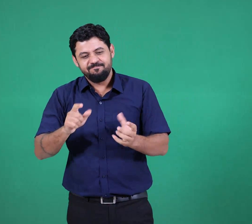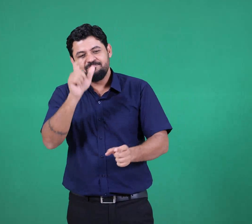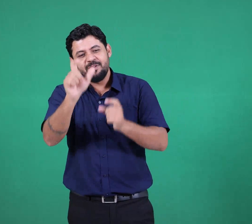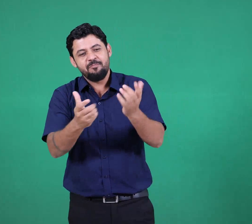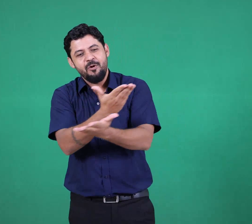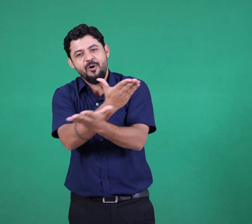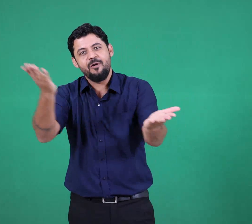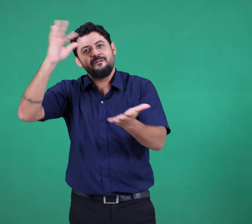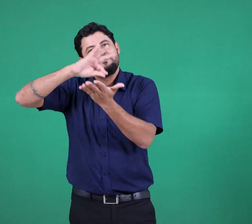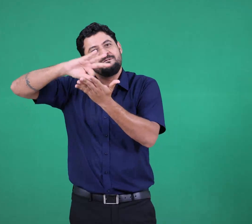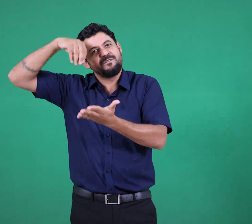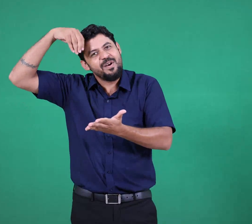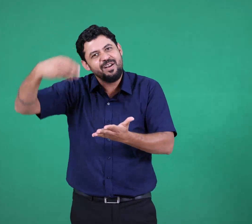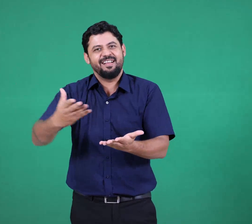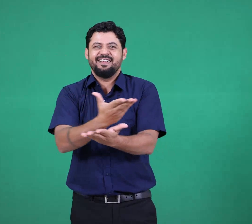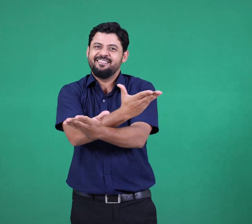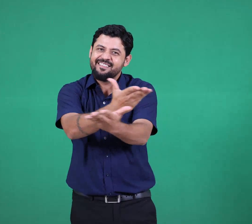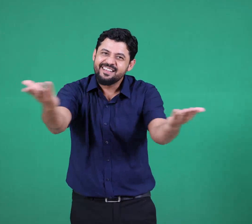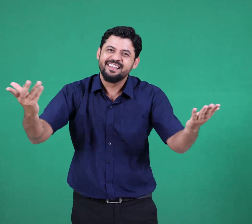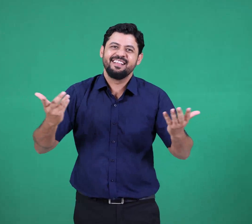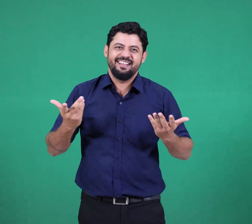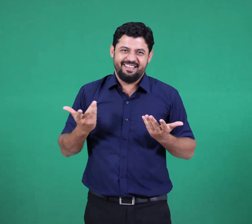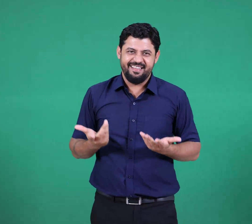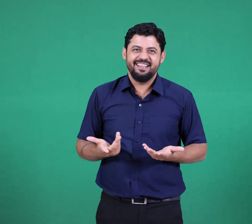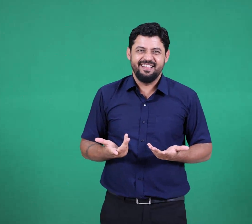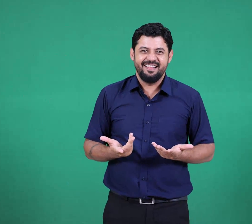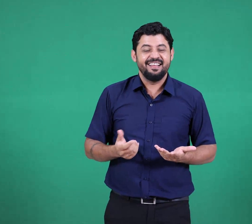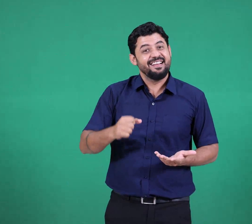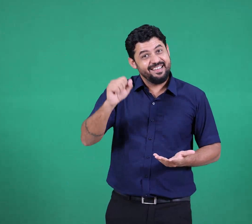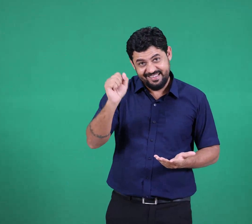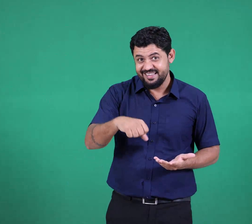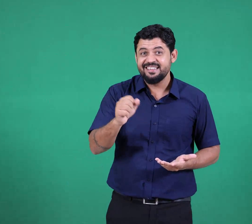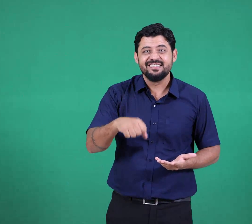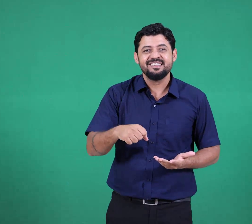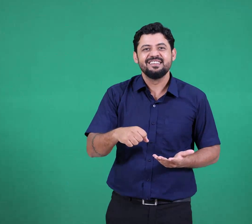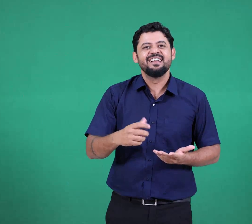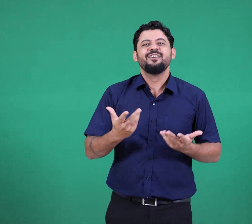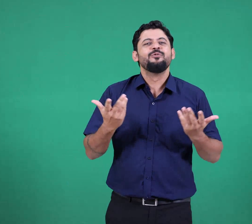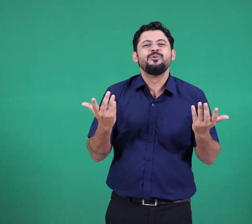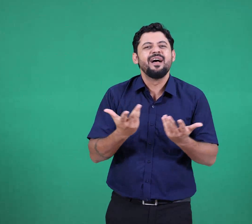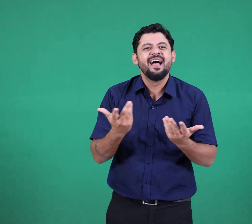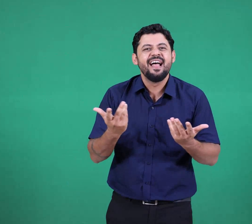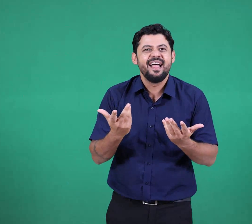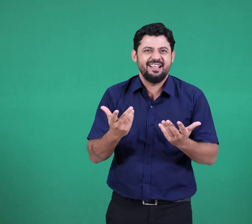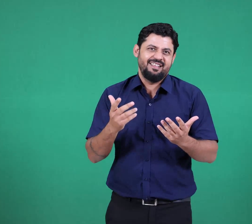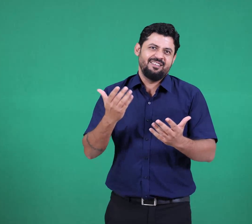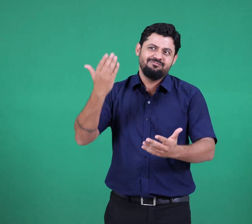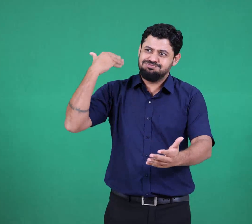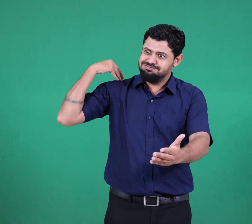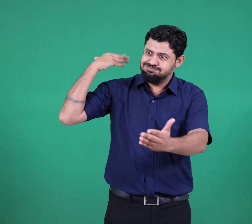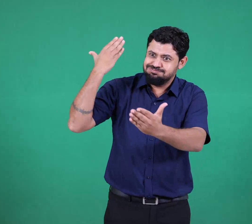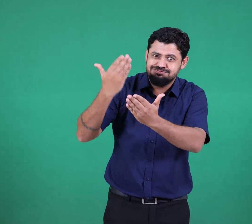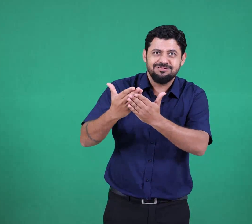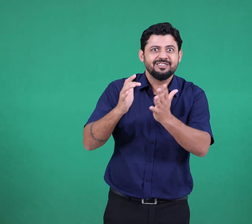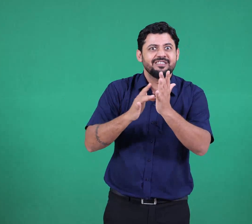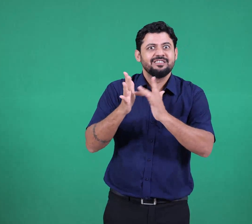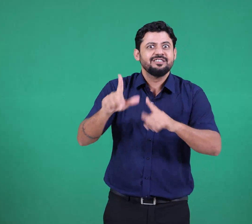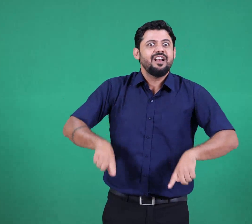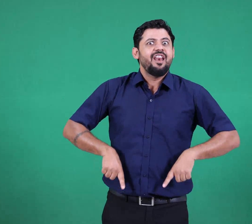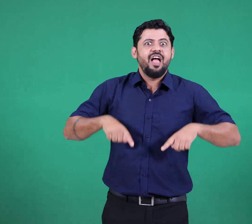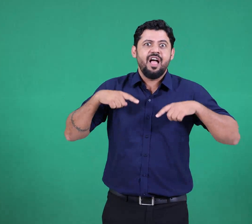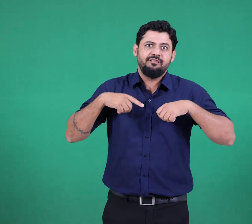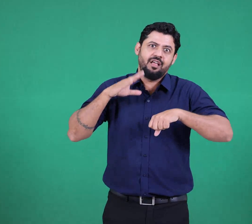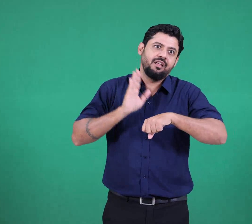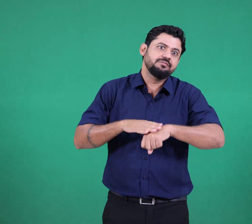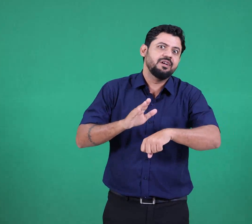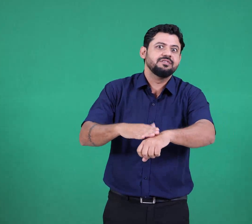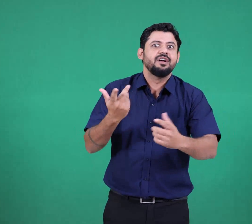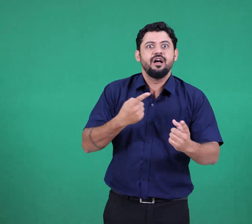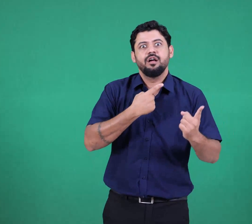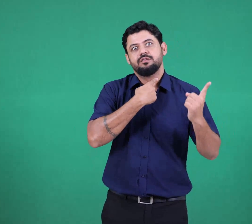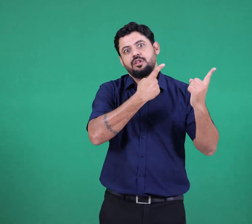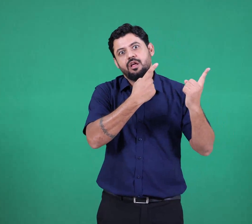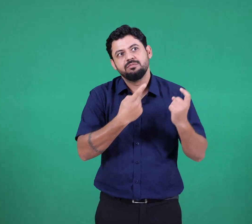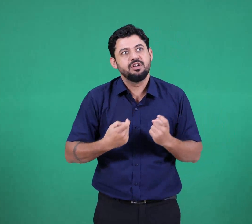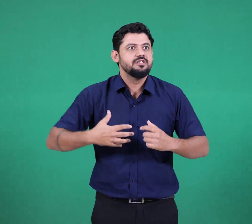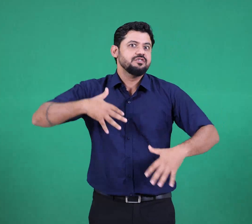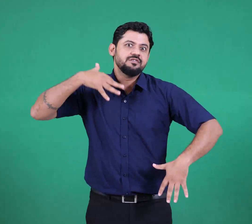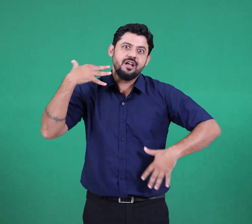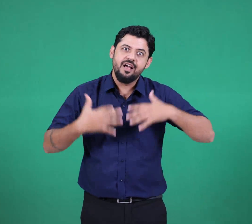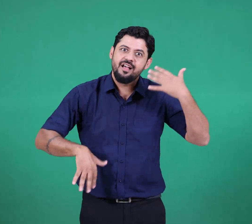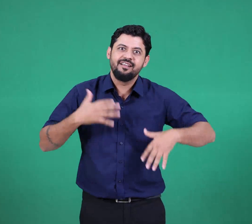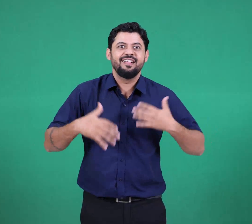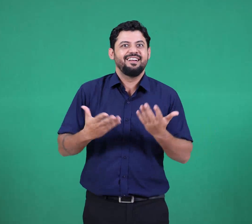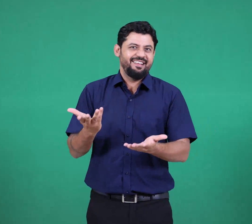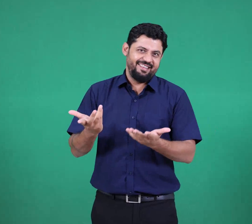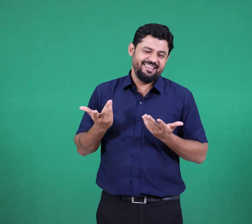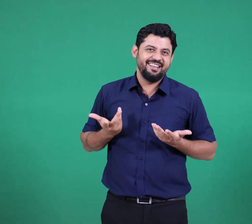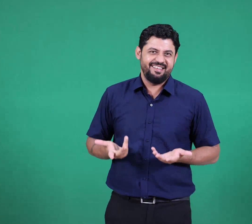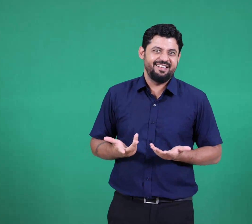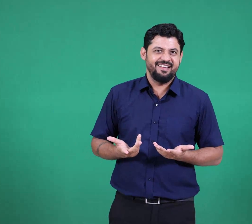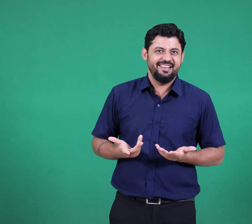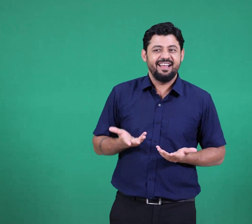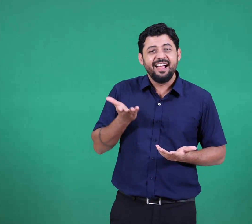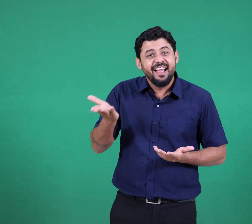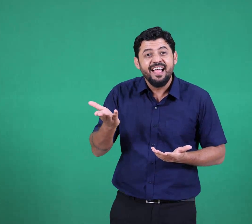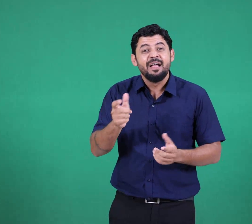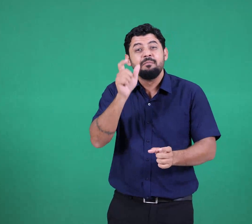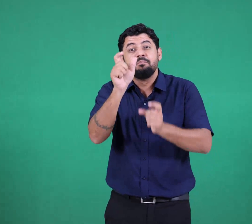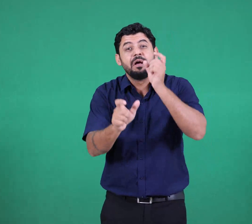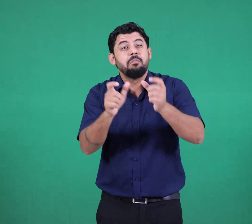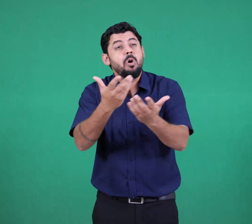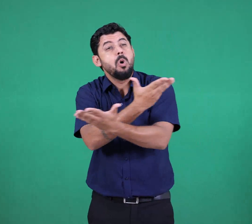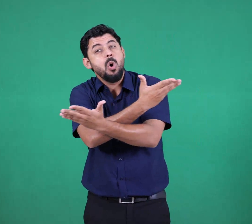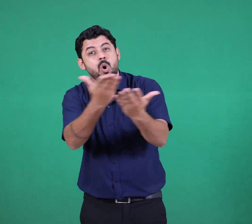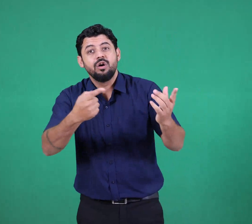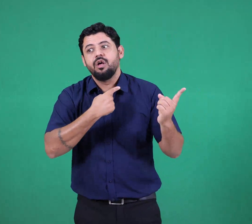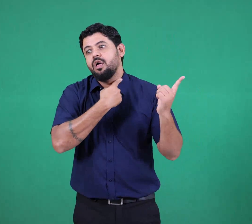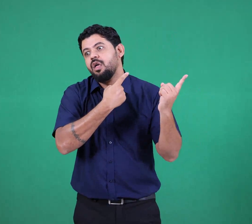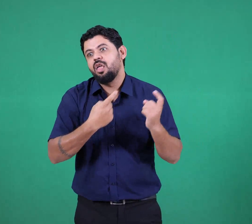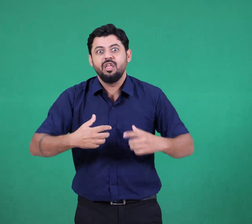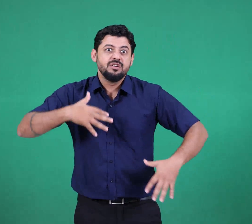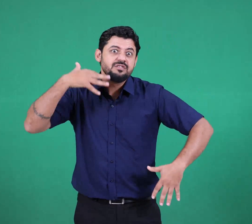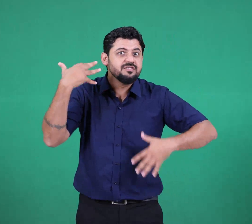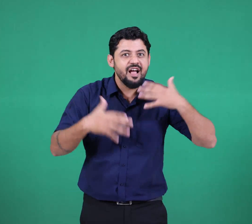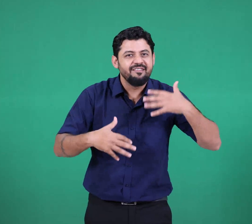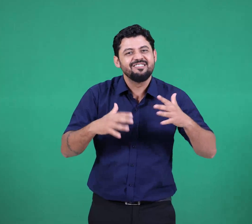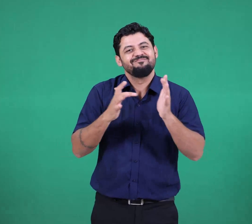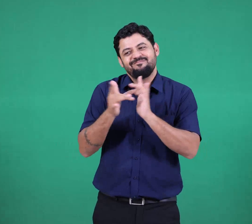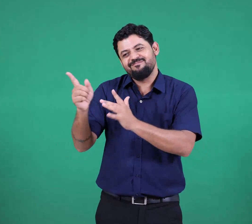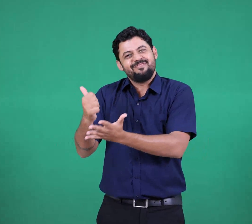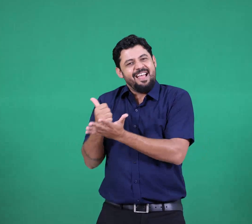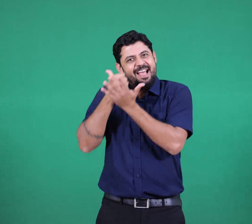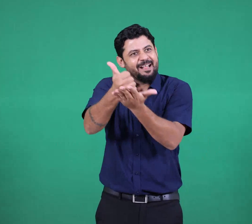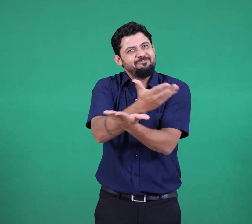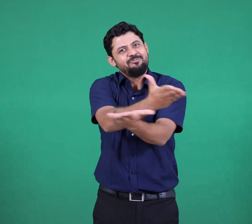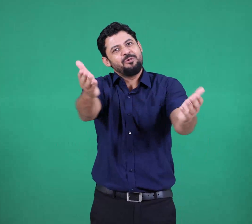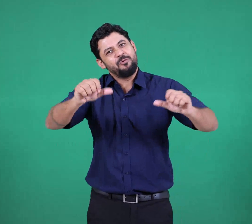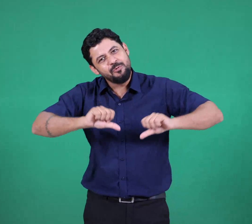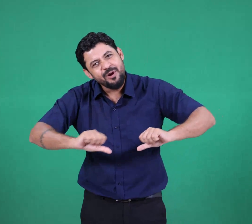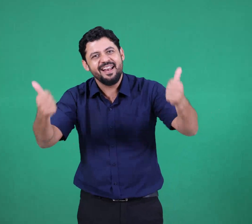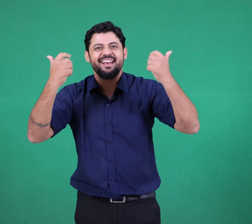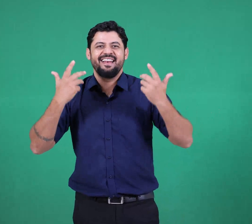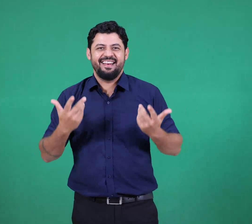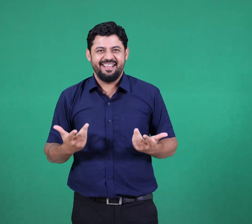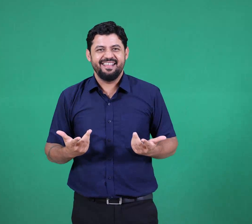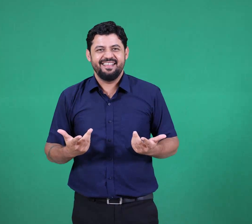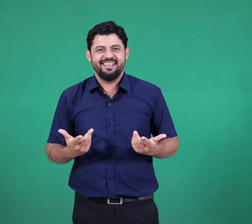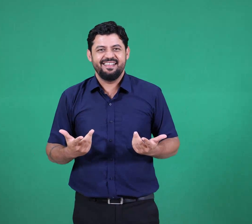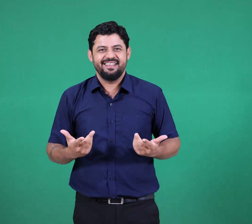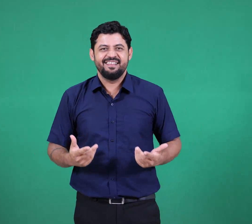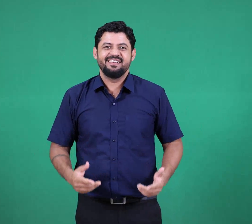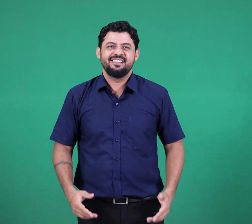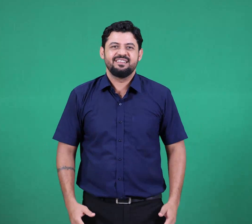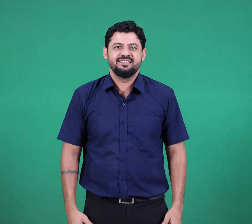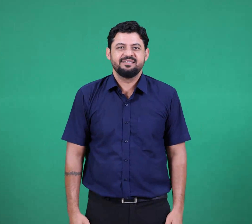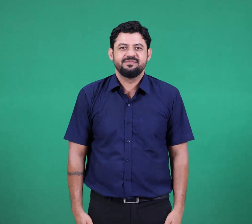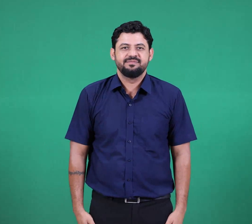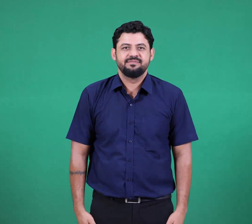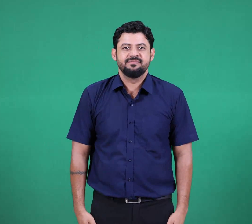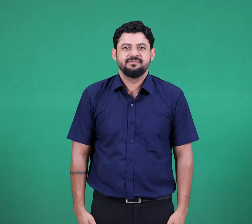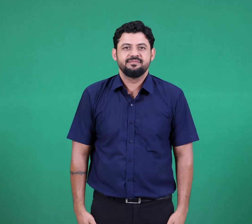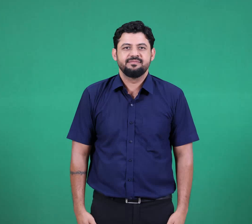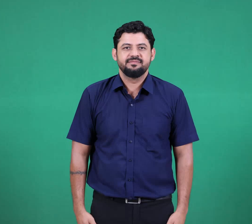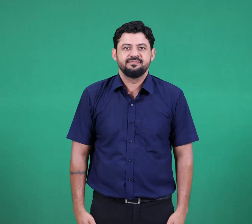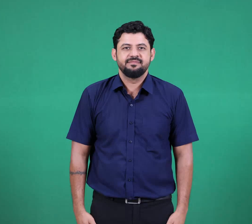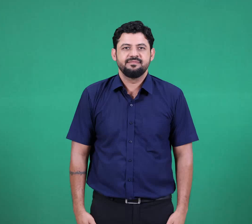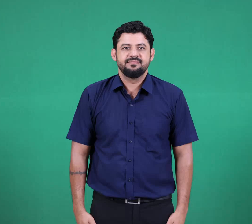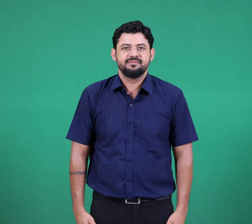Because He Himself suffered when He was tempted, He is able to help those who are being tempted.